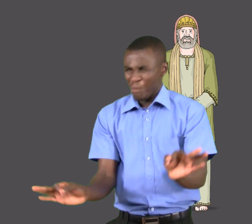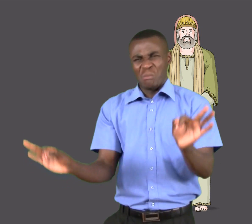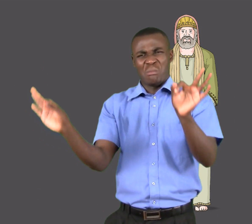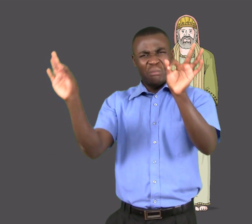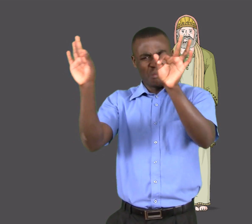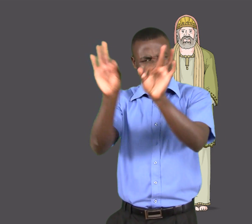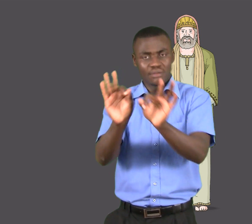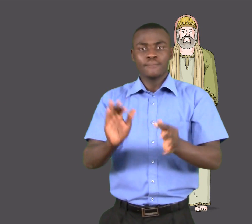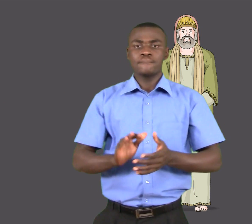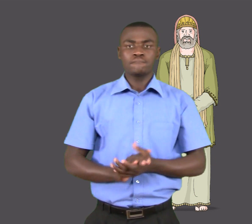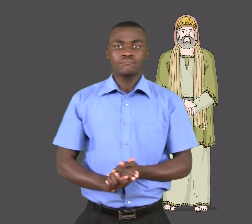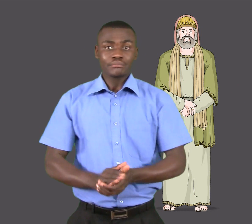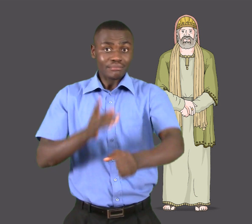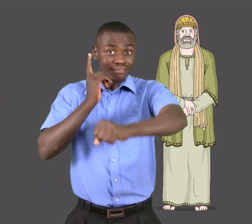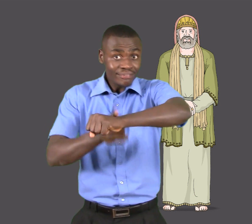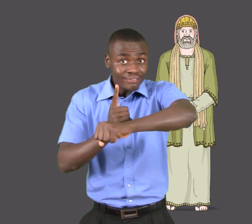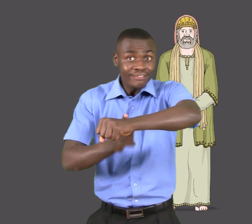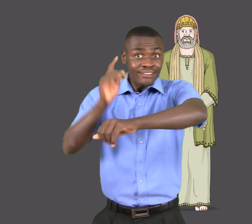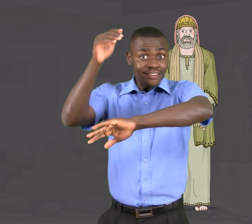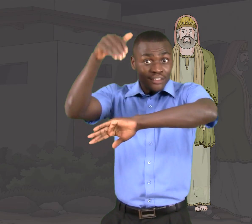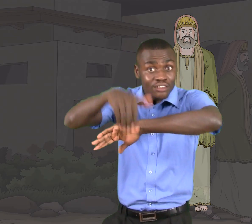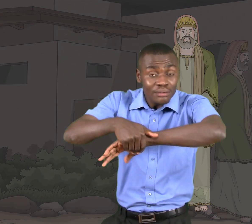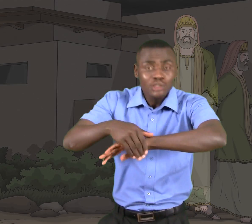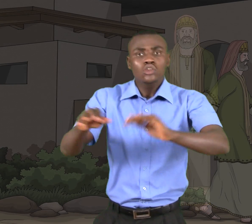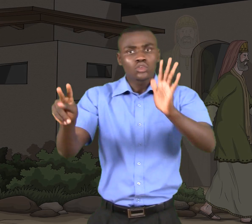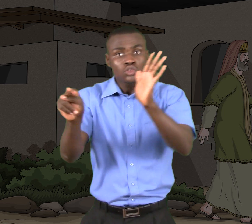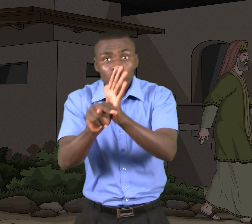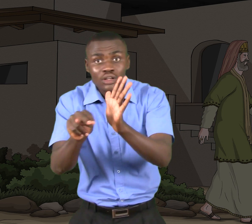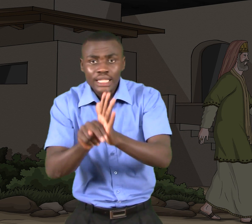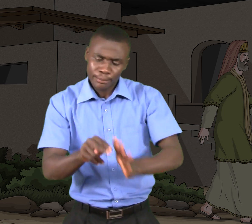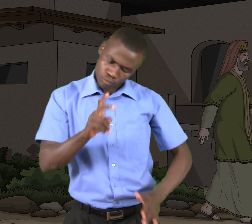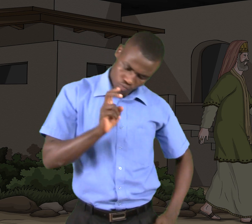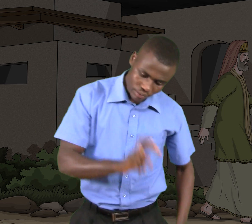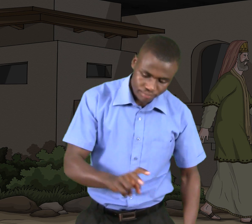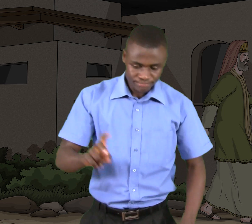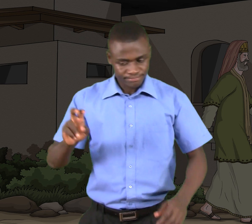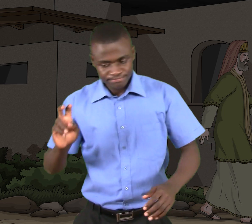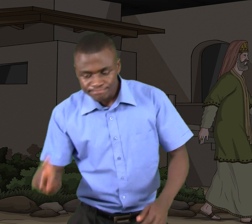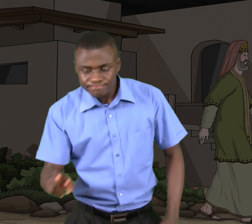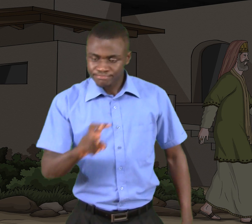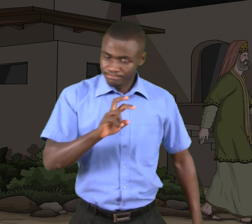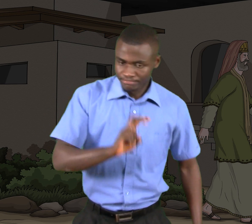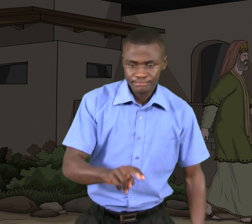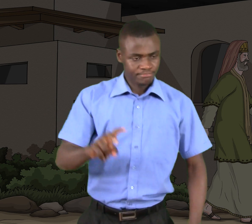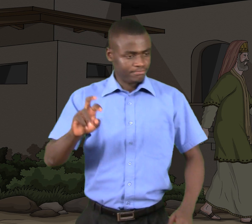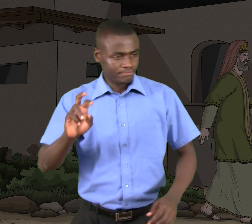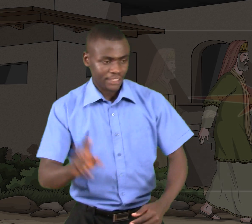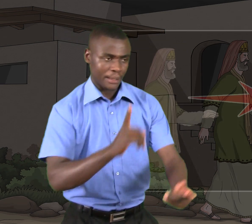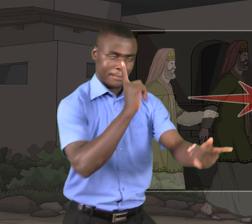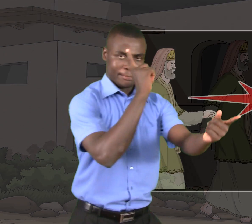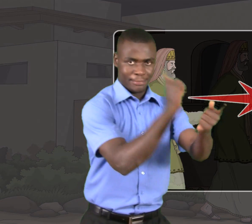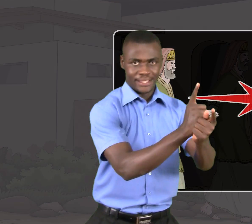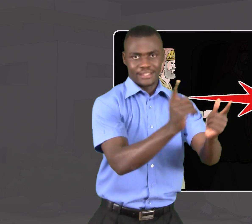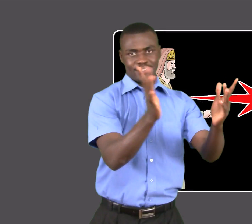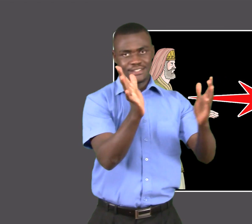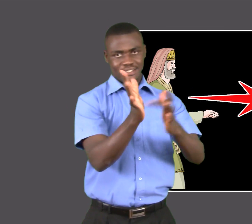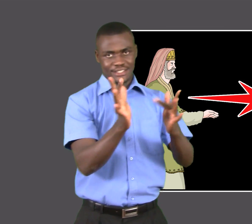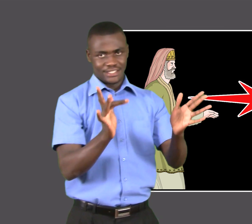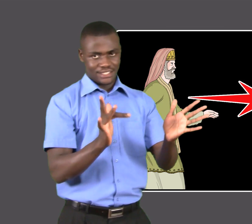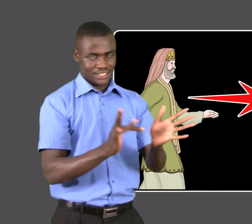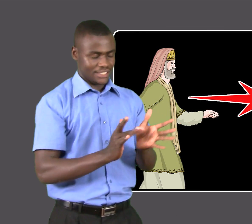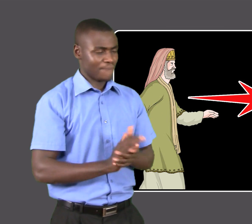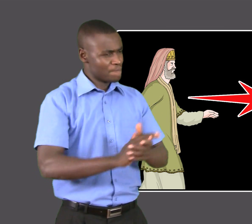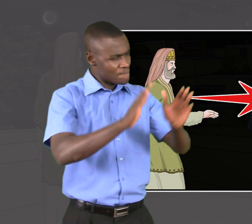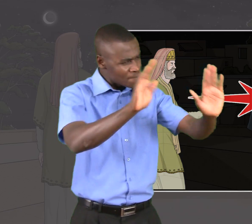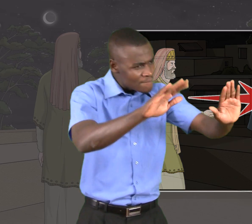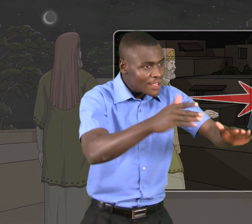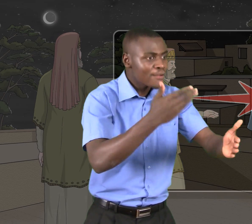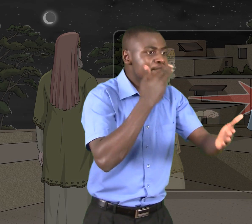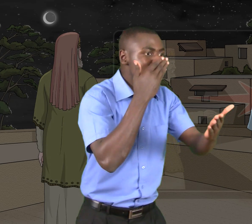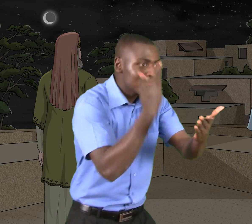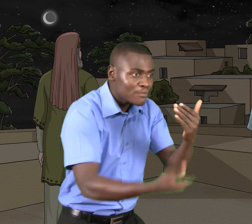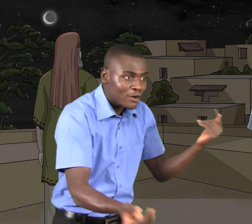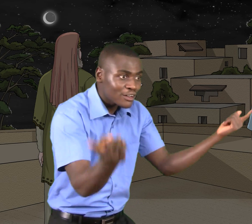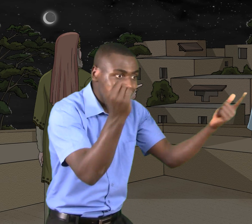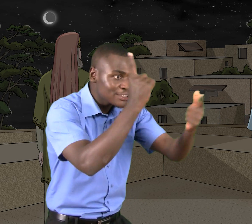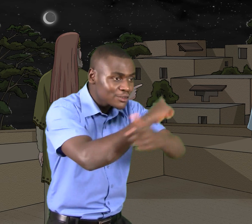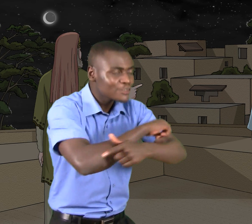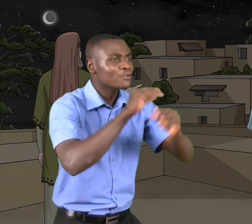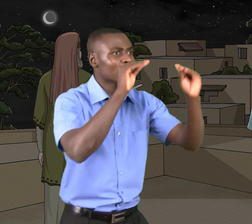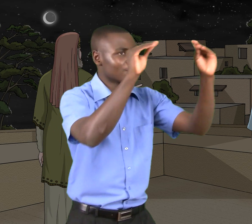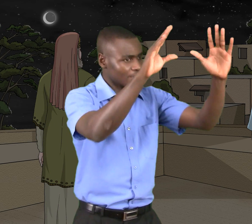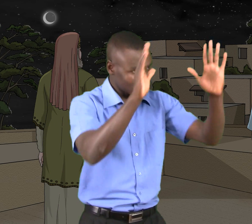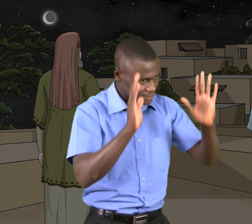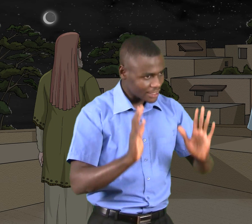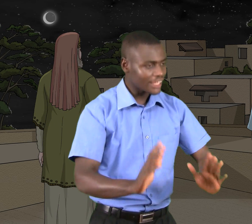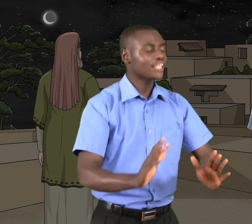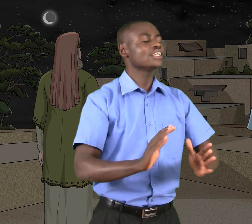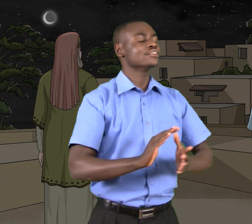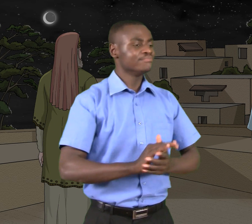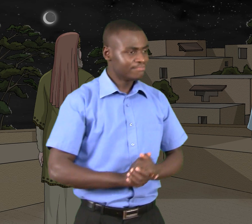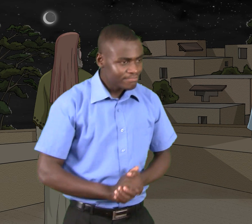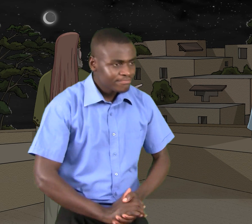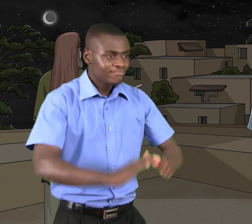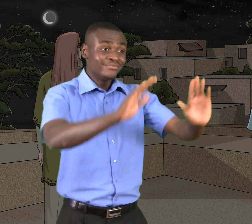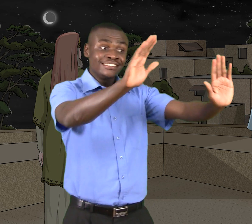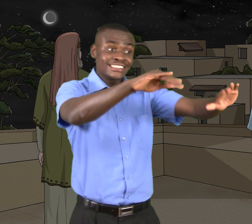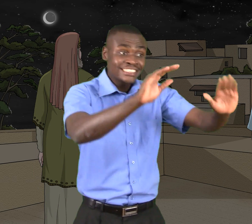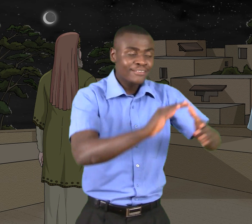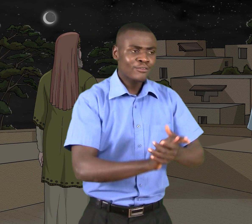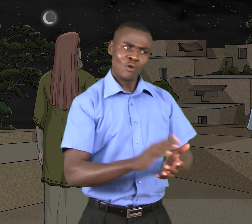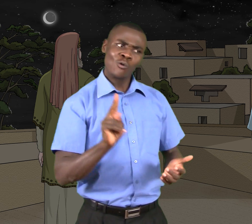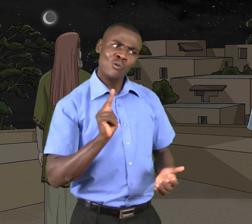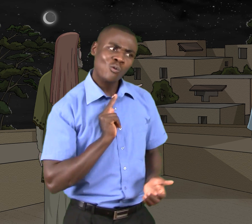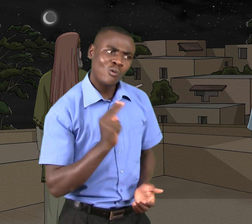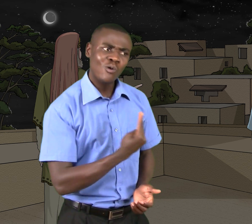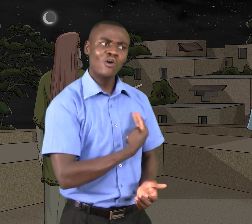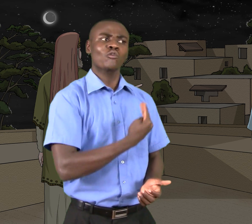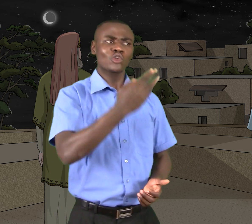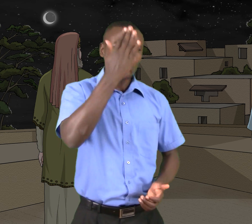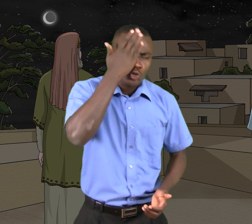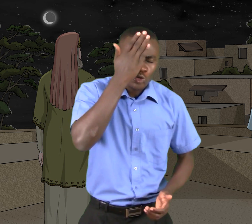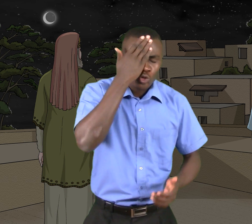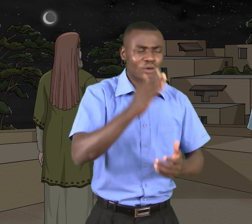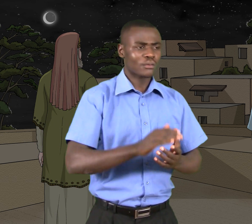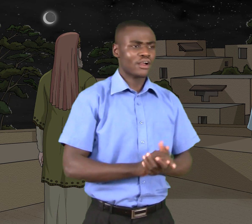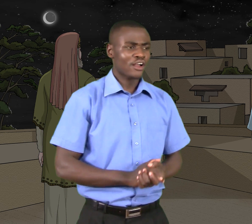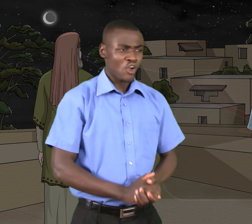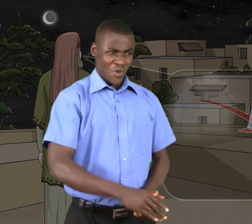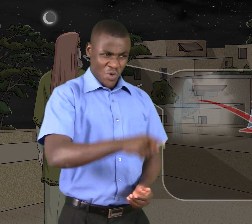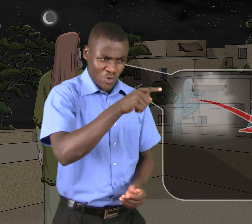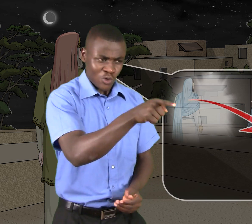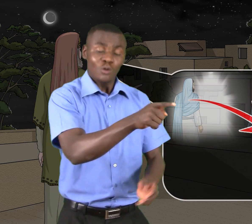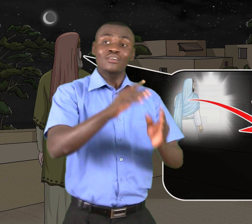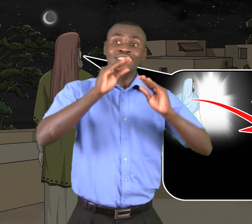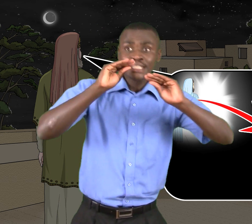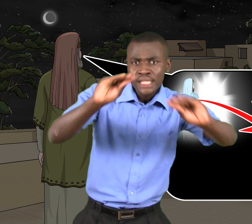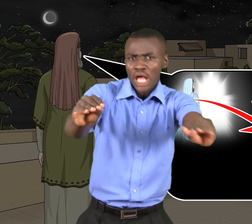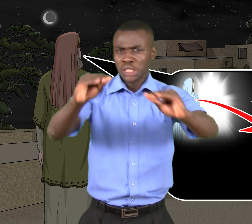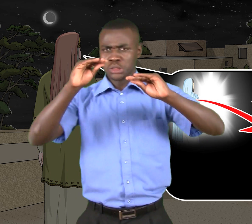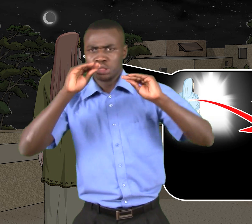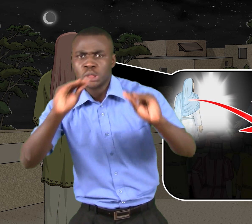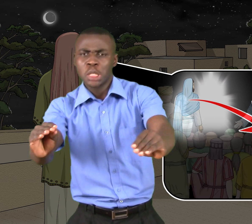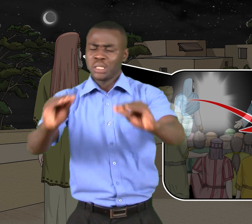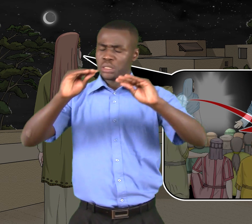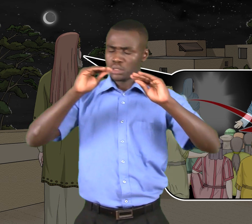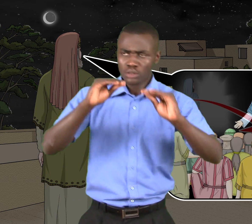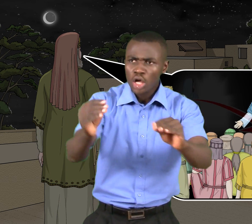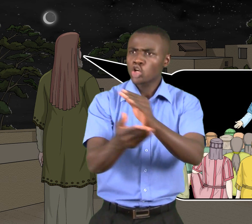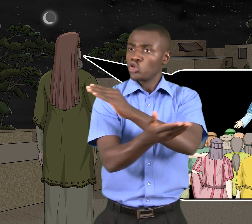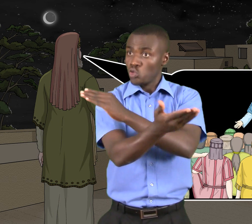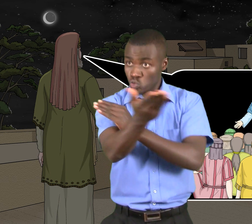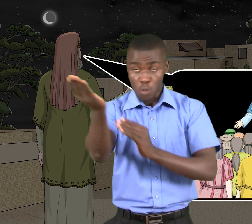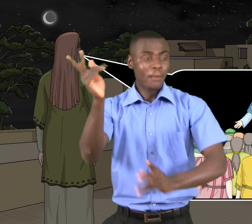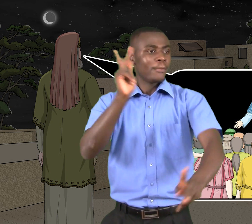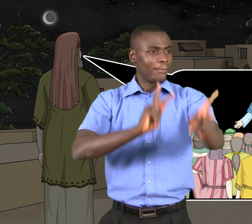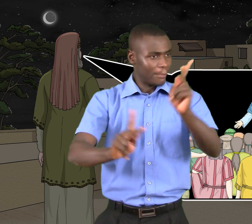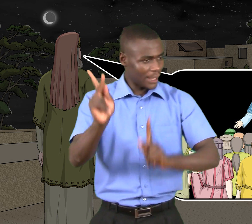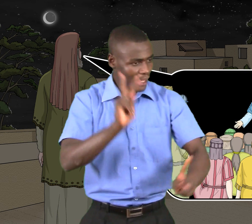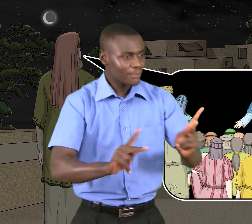He came to Jesus at night and said, “Rabbi, we know that You are a teacher who has come from God.